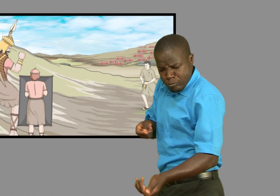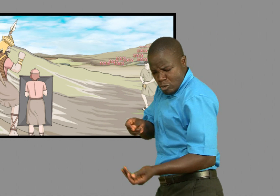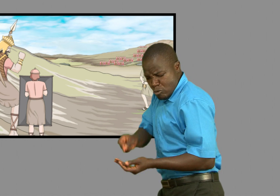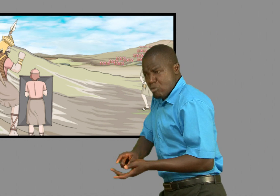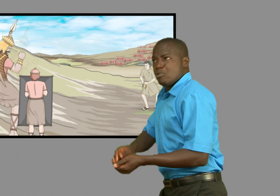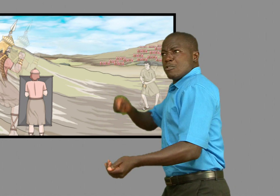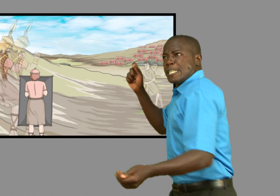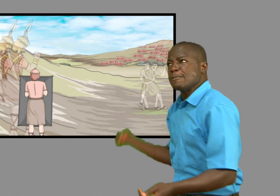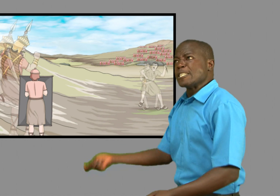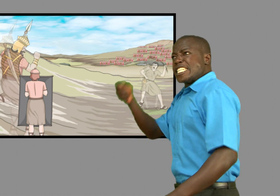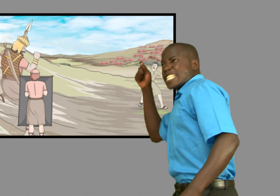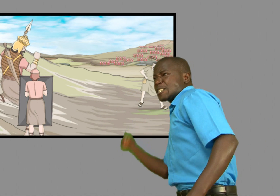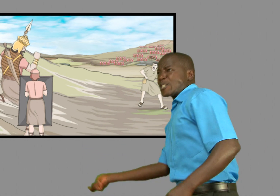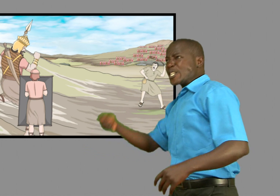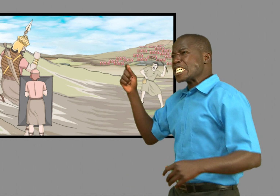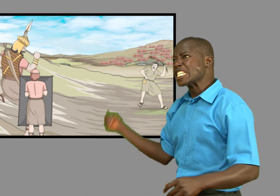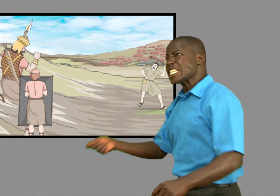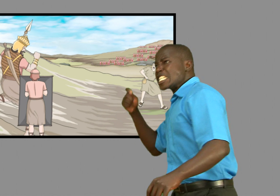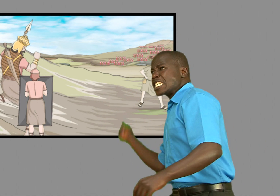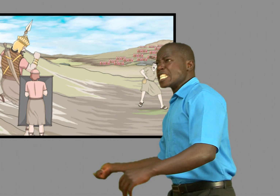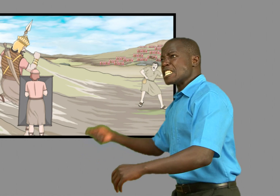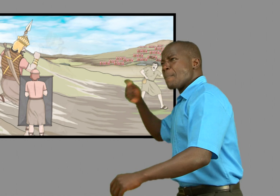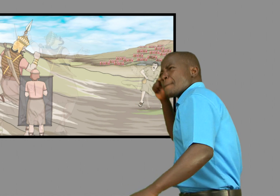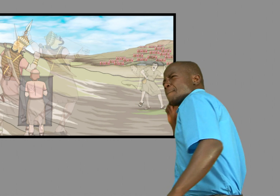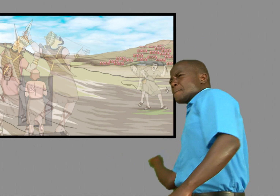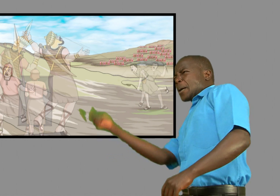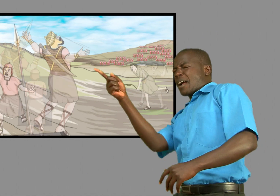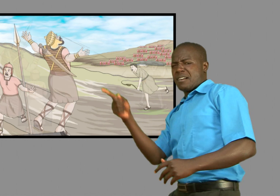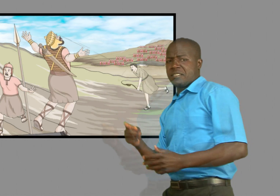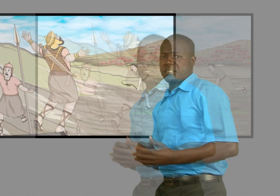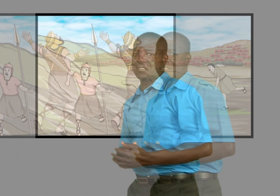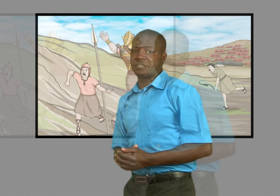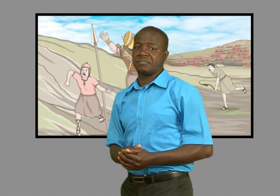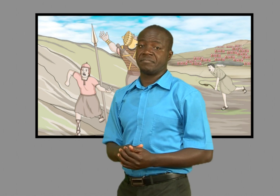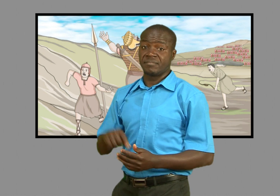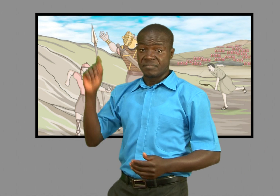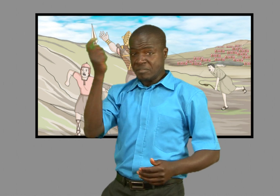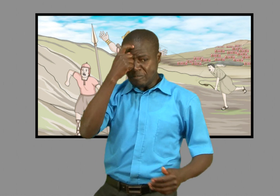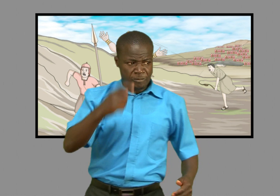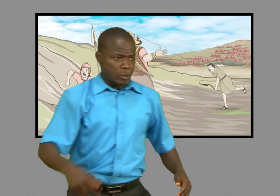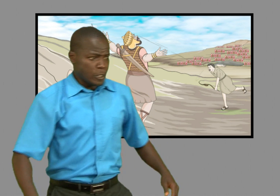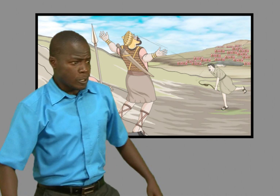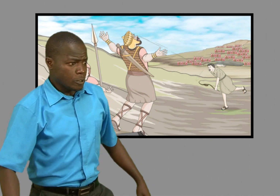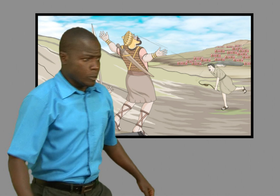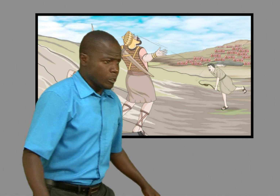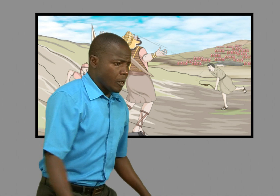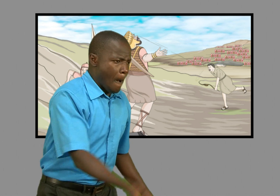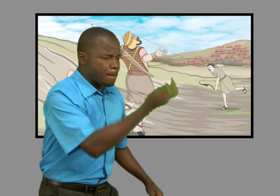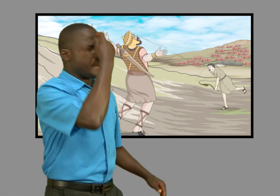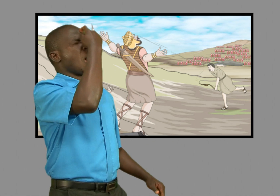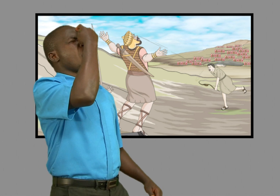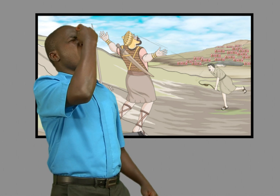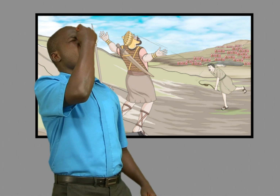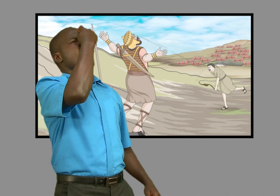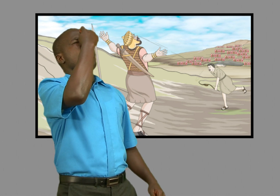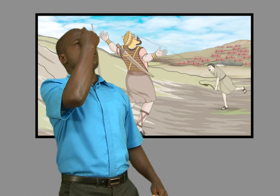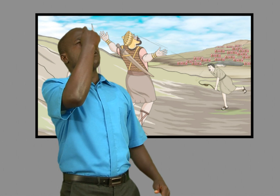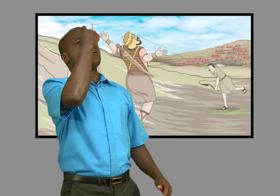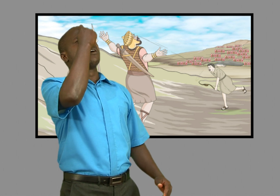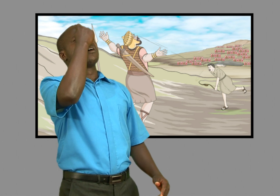Then David reached into his bag, took out a stone, and slung it, striking the Philistine on the forehead.